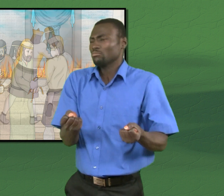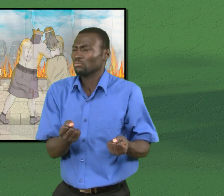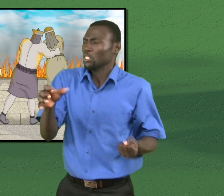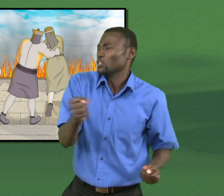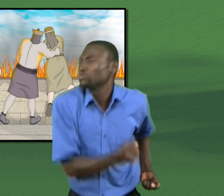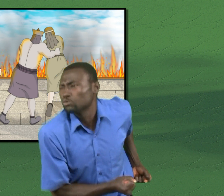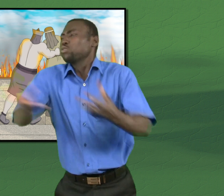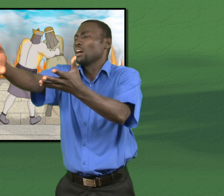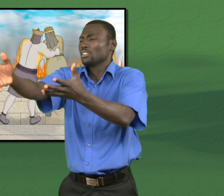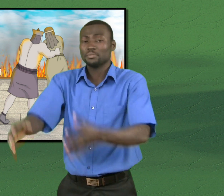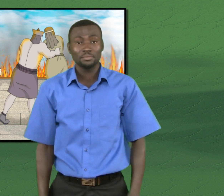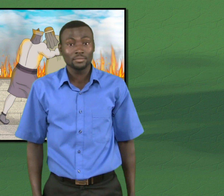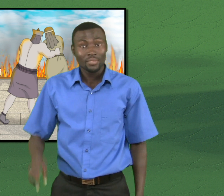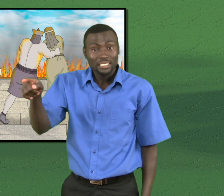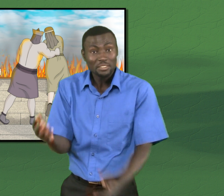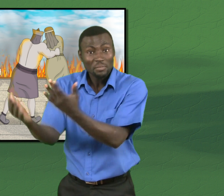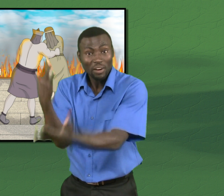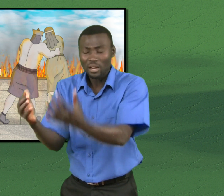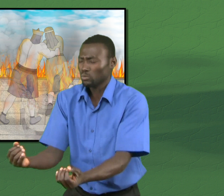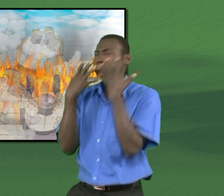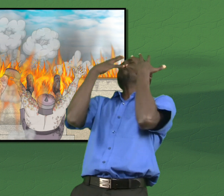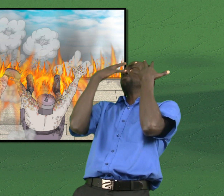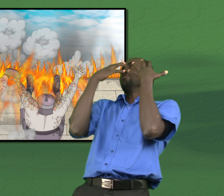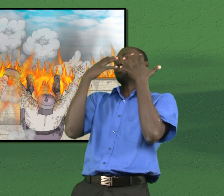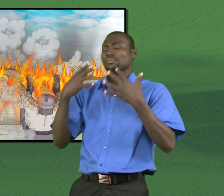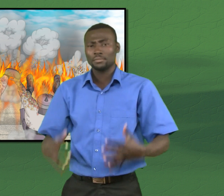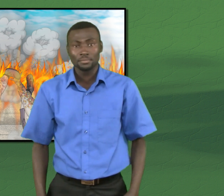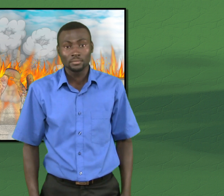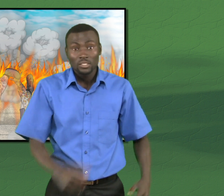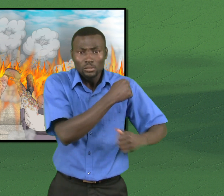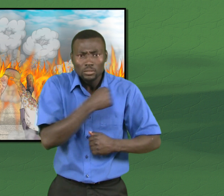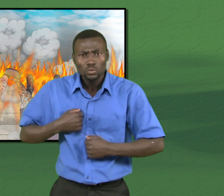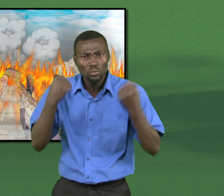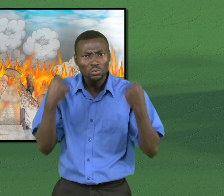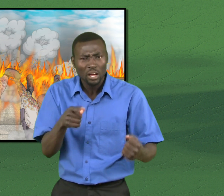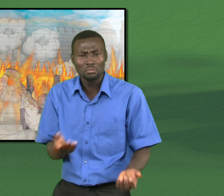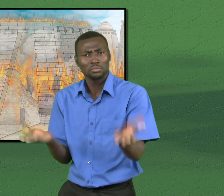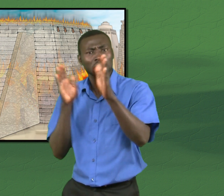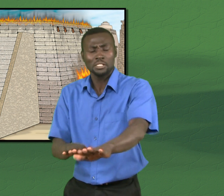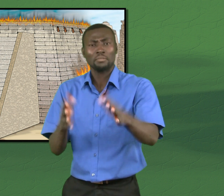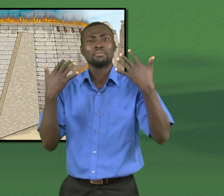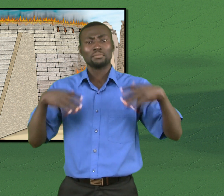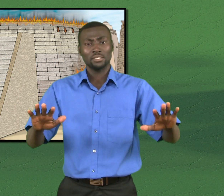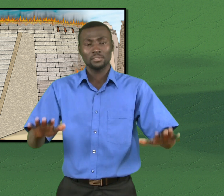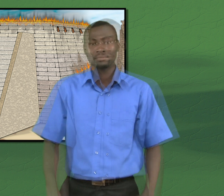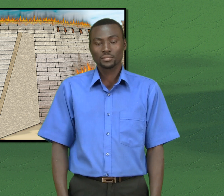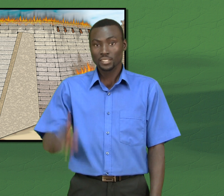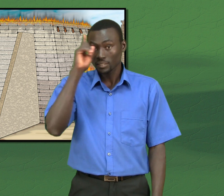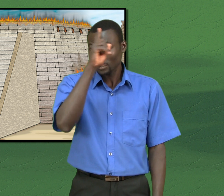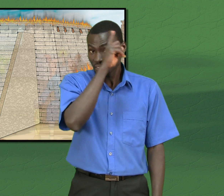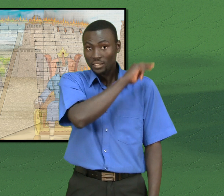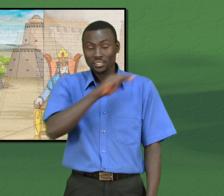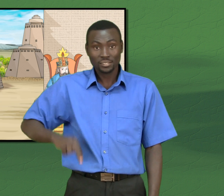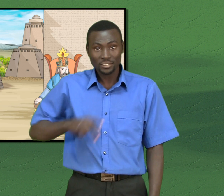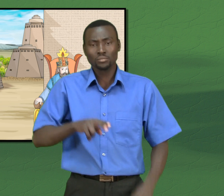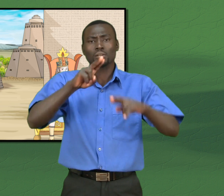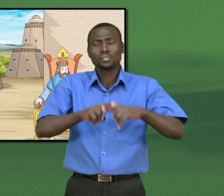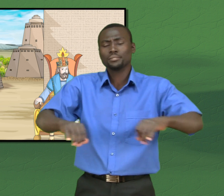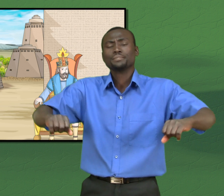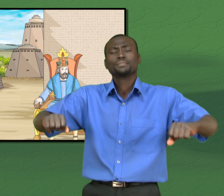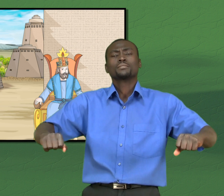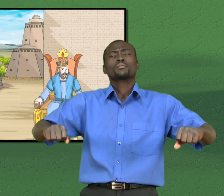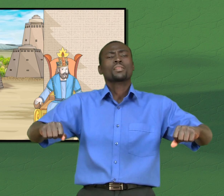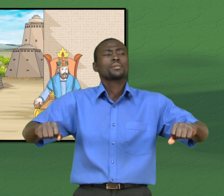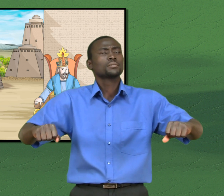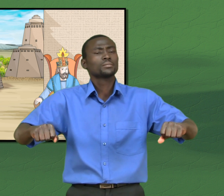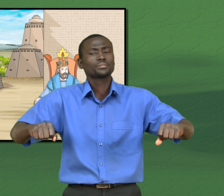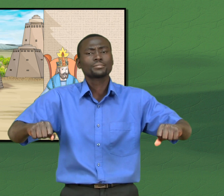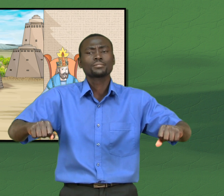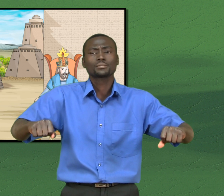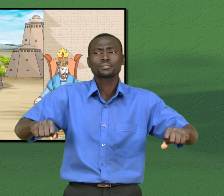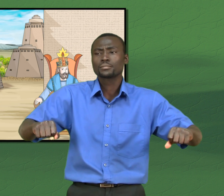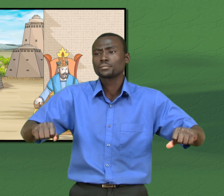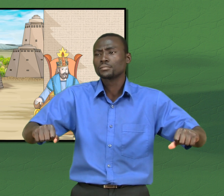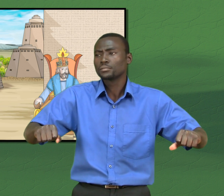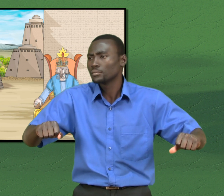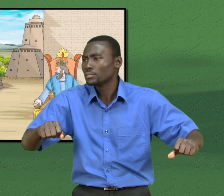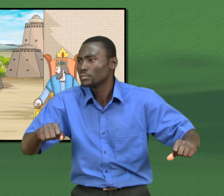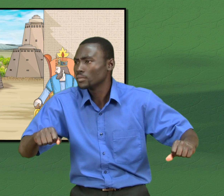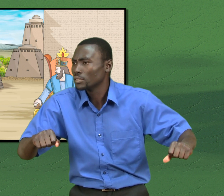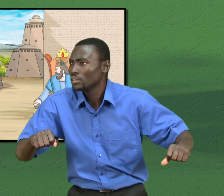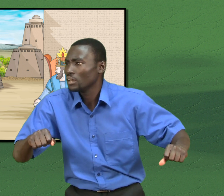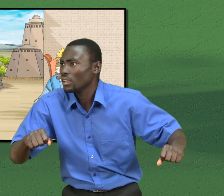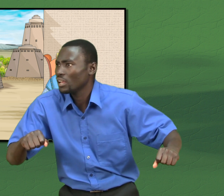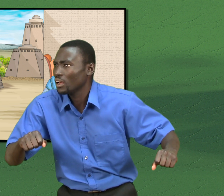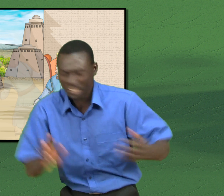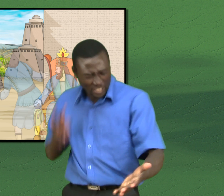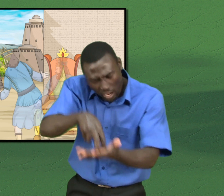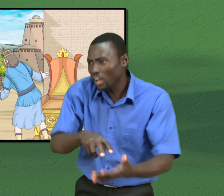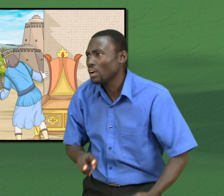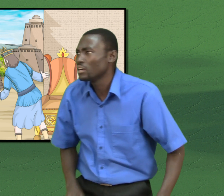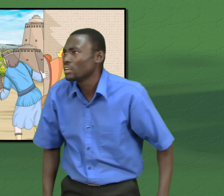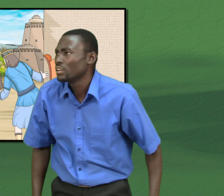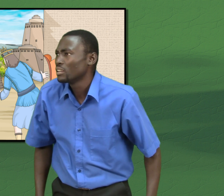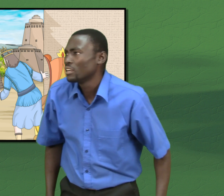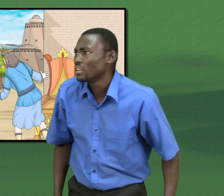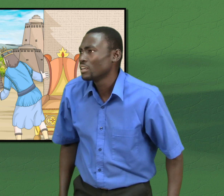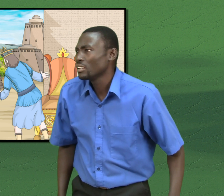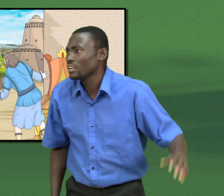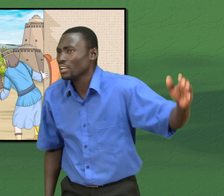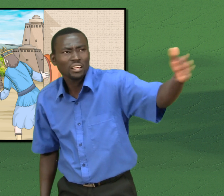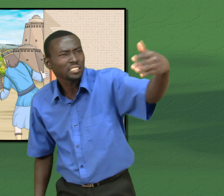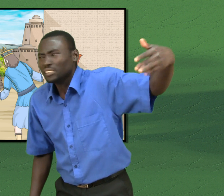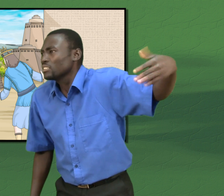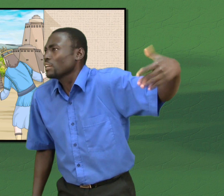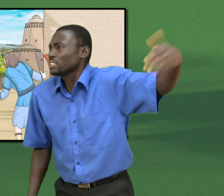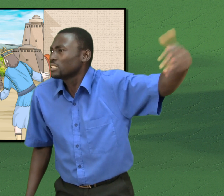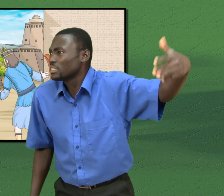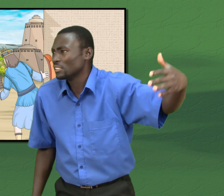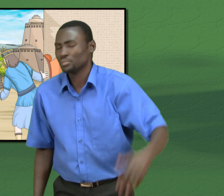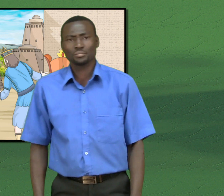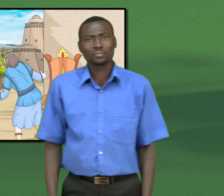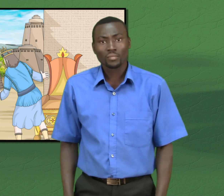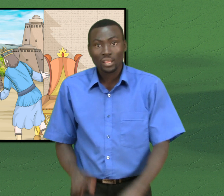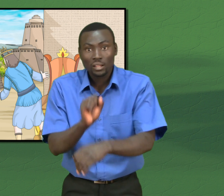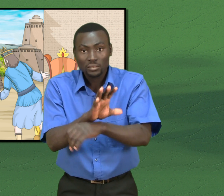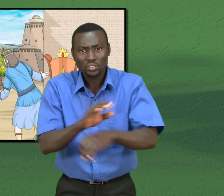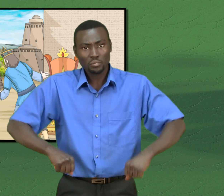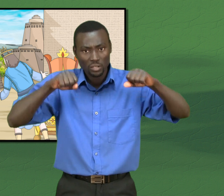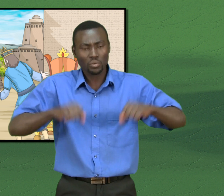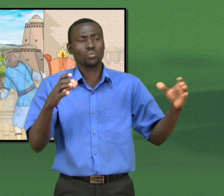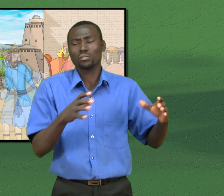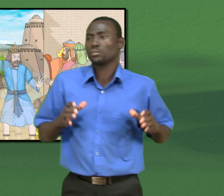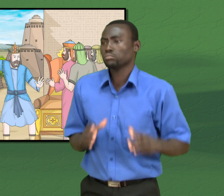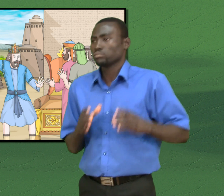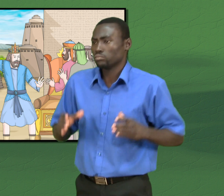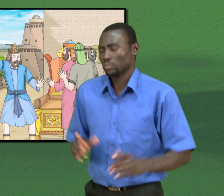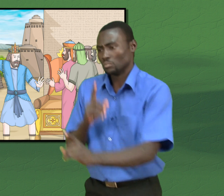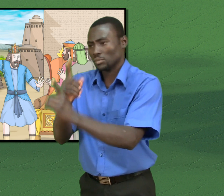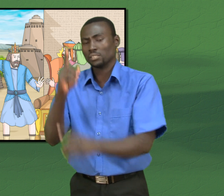The king’s command was so urgent and the furnace so hot that the fiery flames killed the men who carried up Shadrach, Meshach, and Abednego.